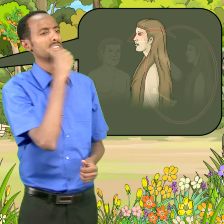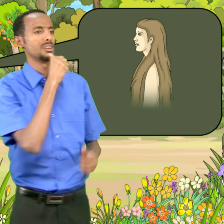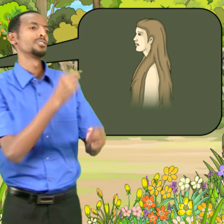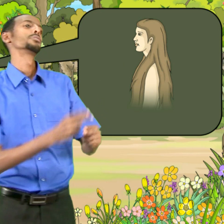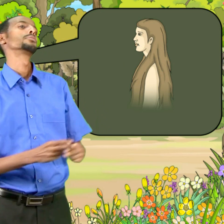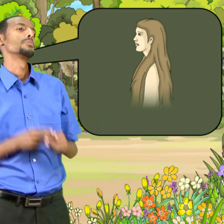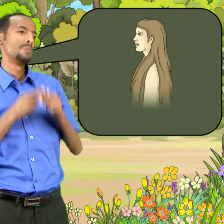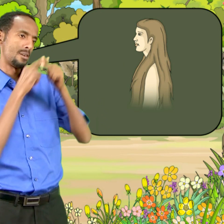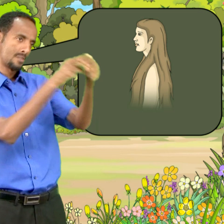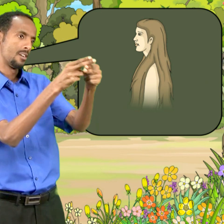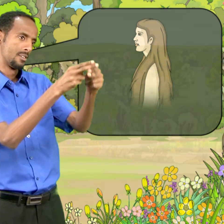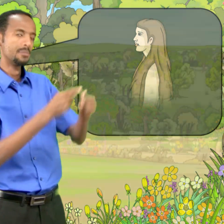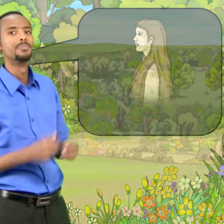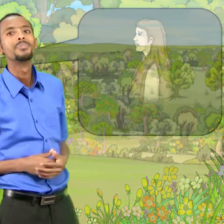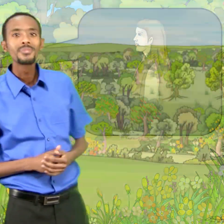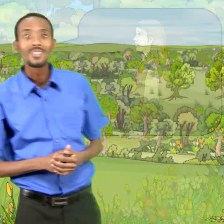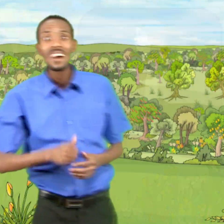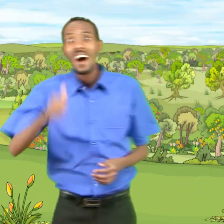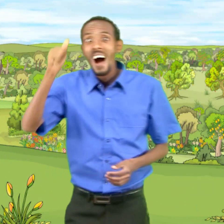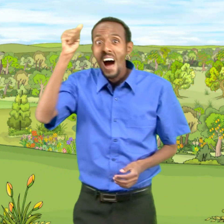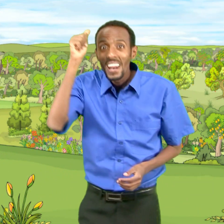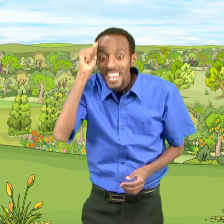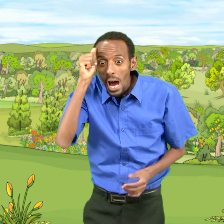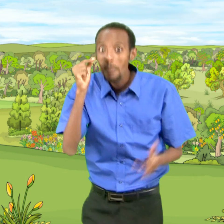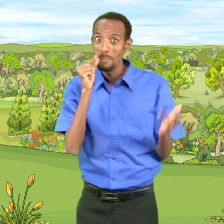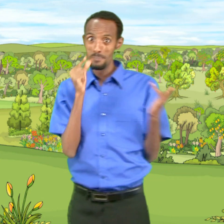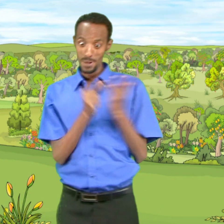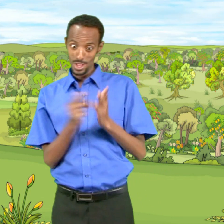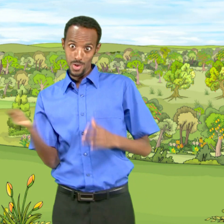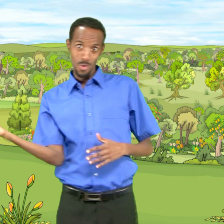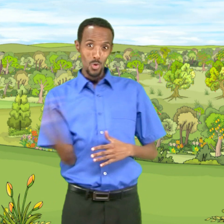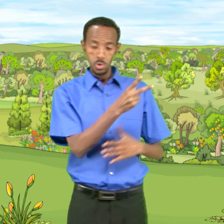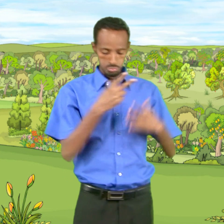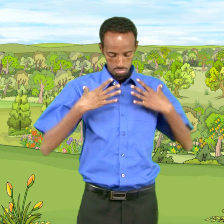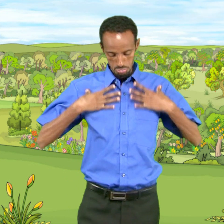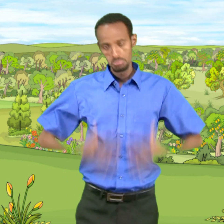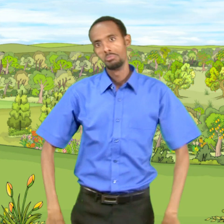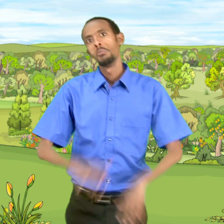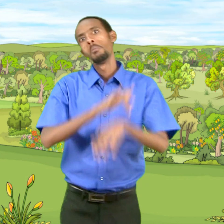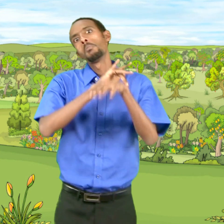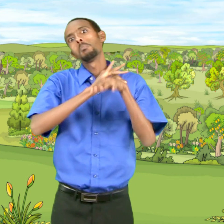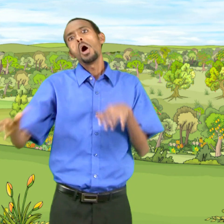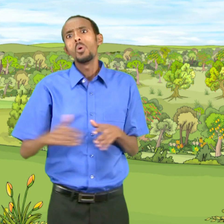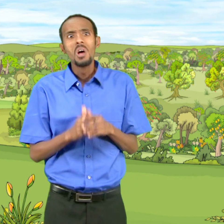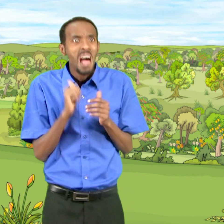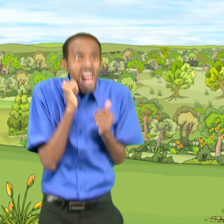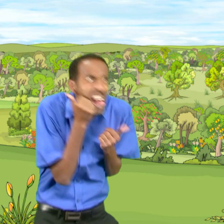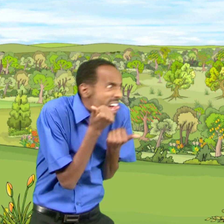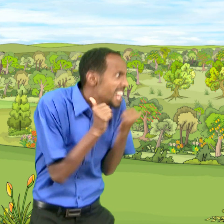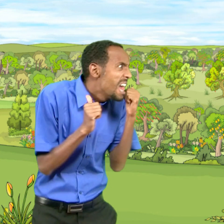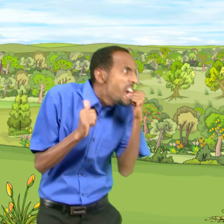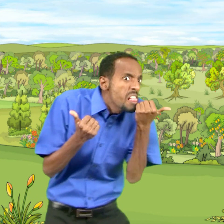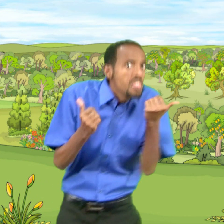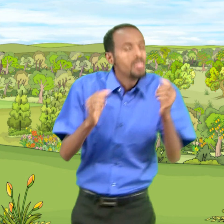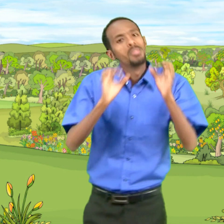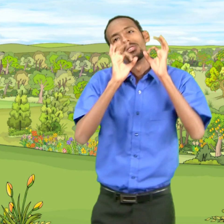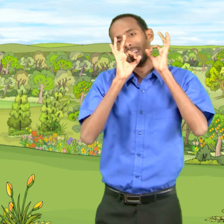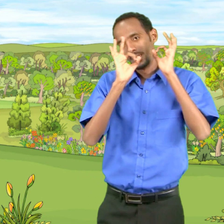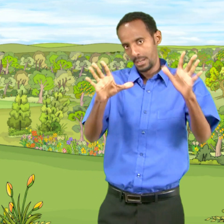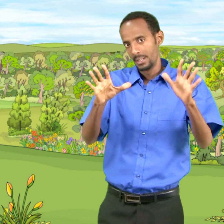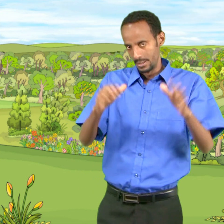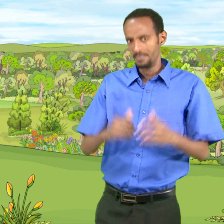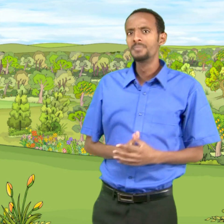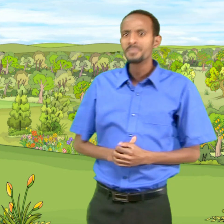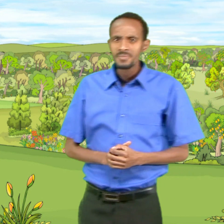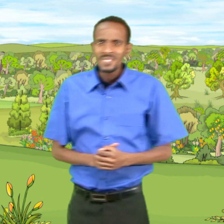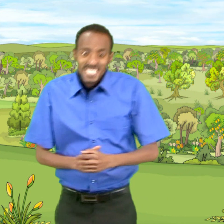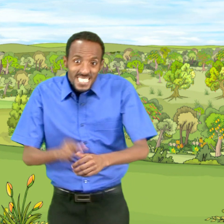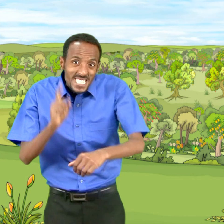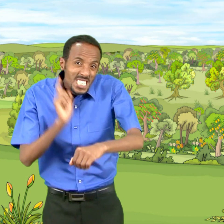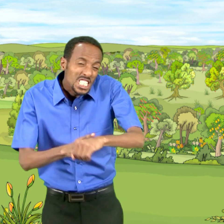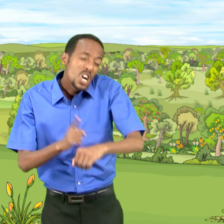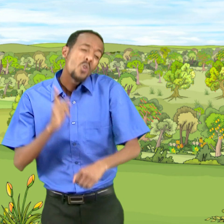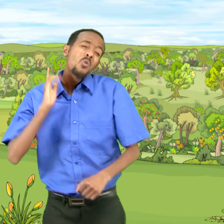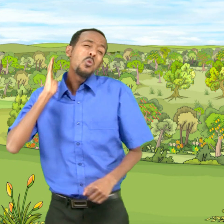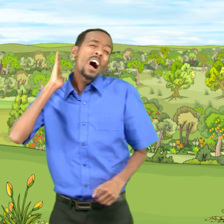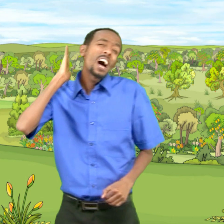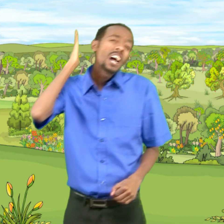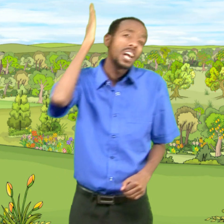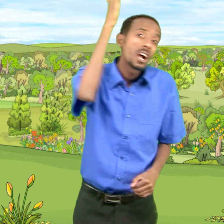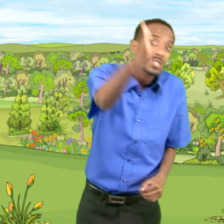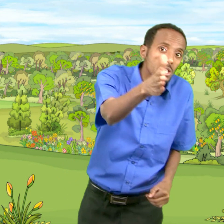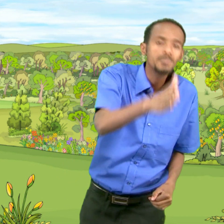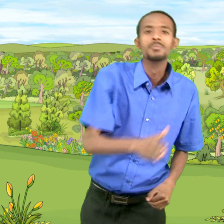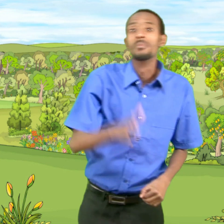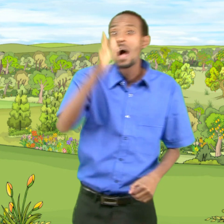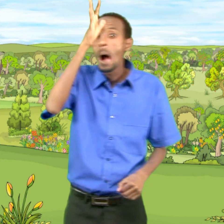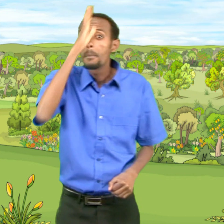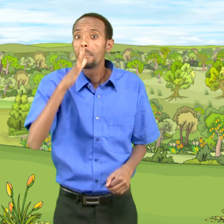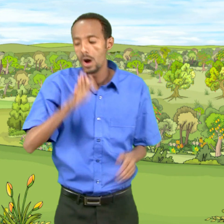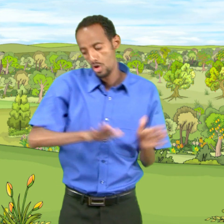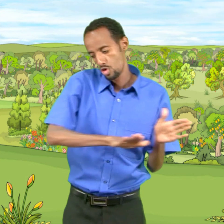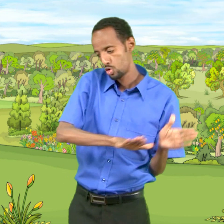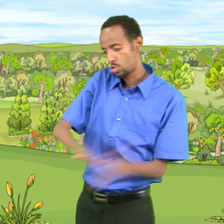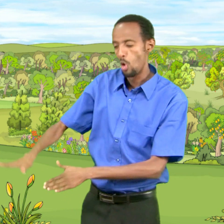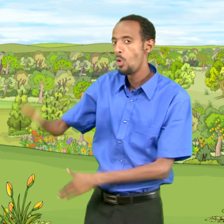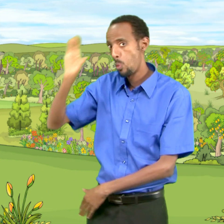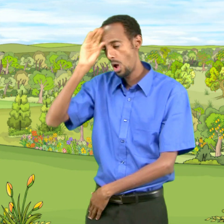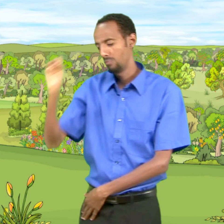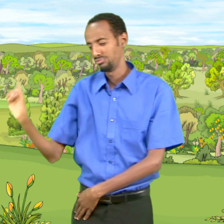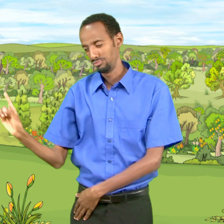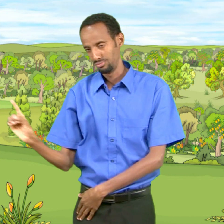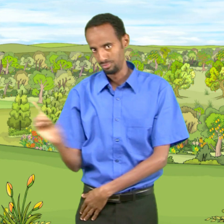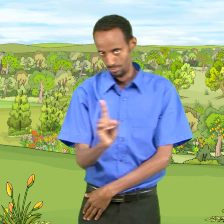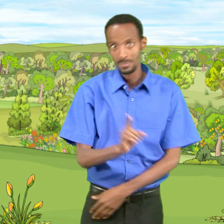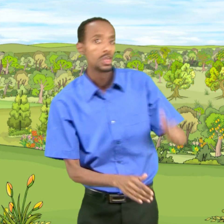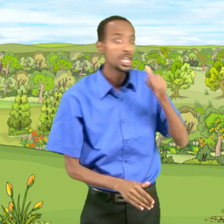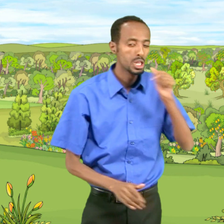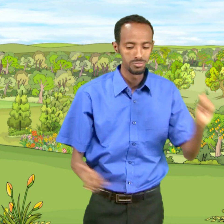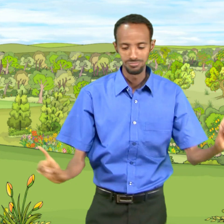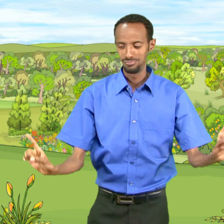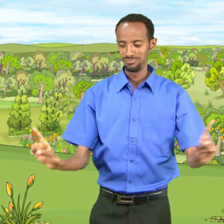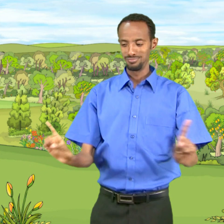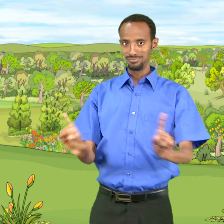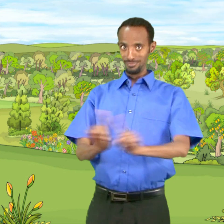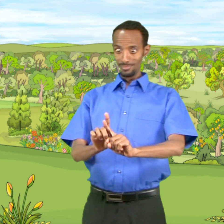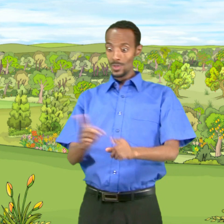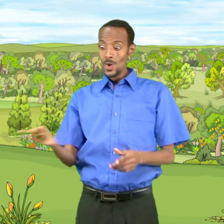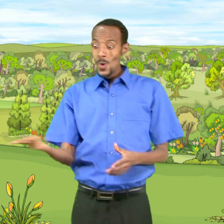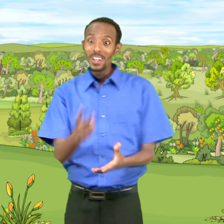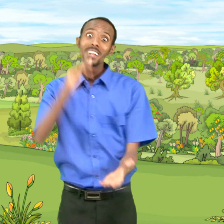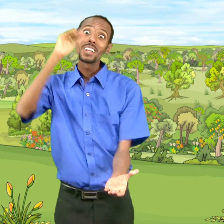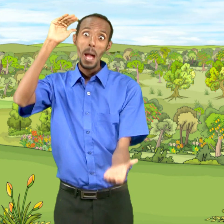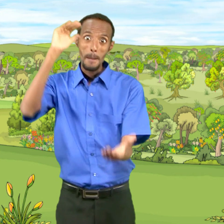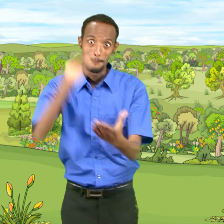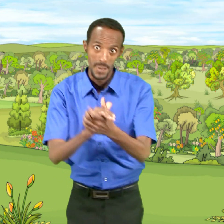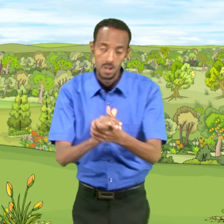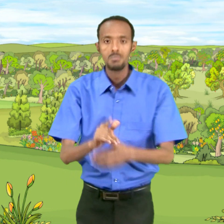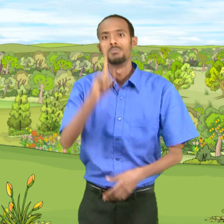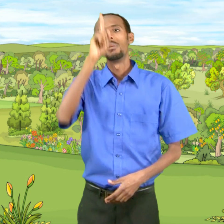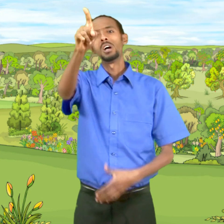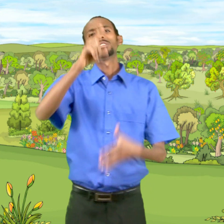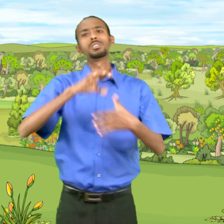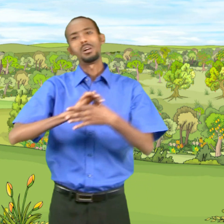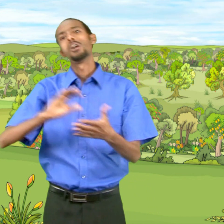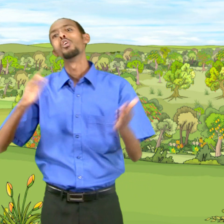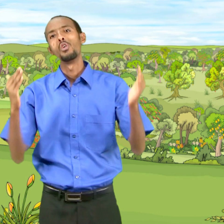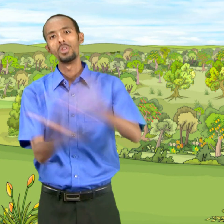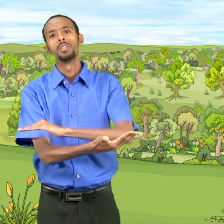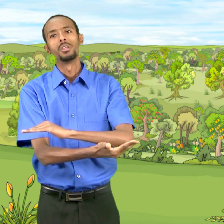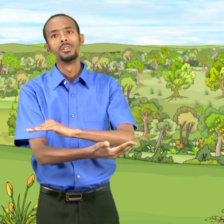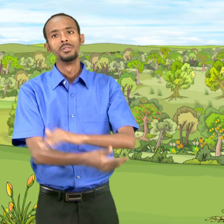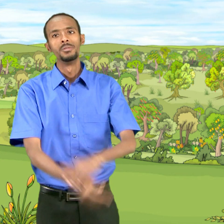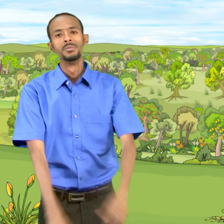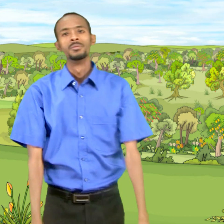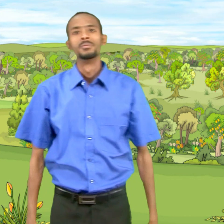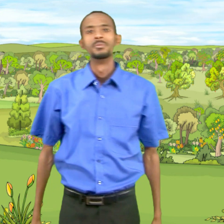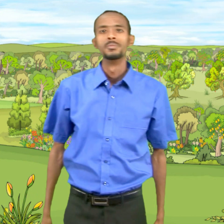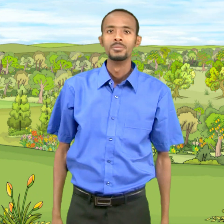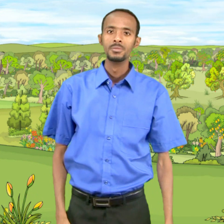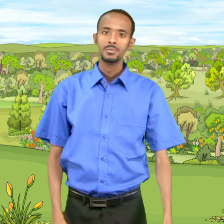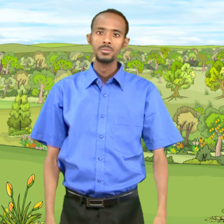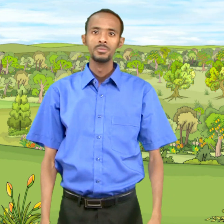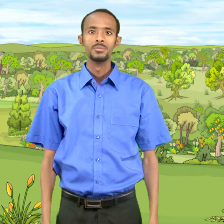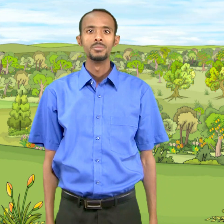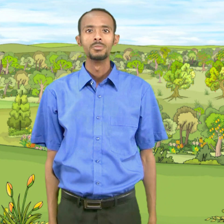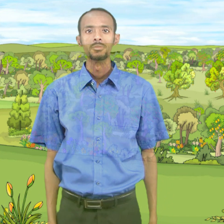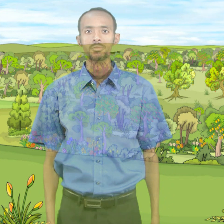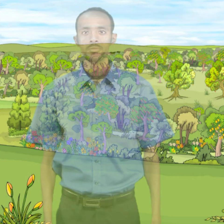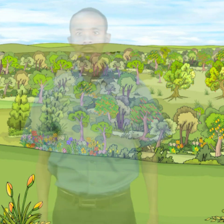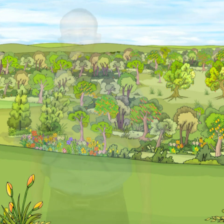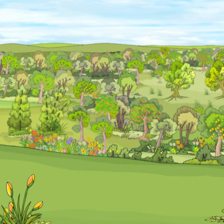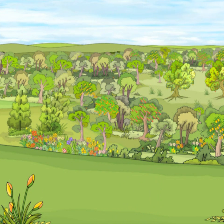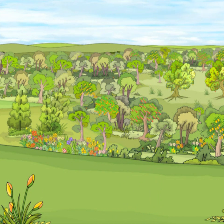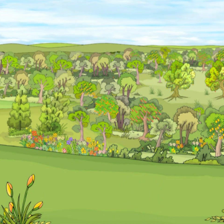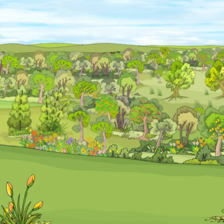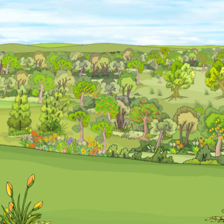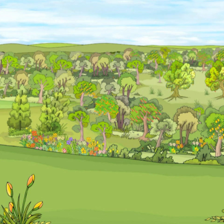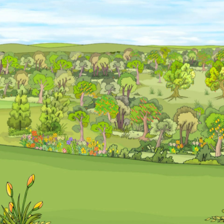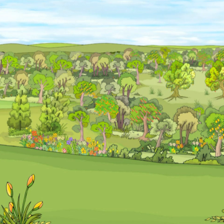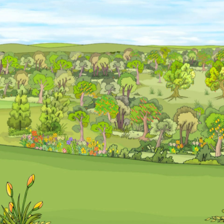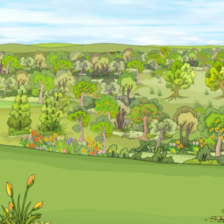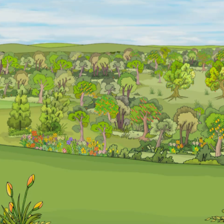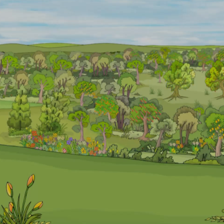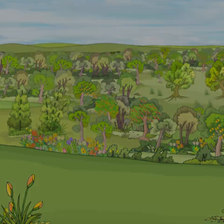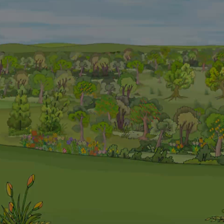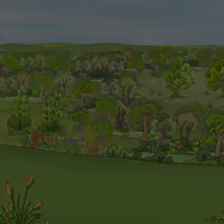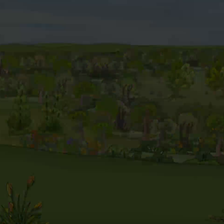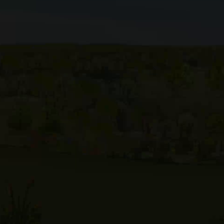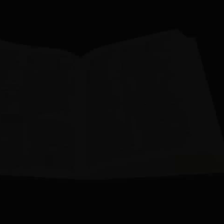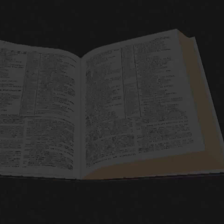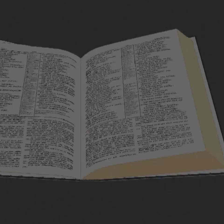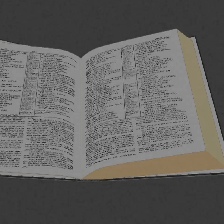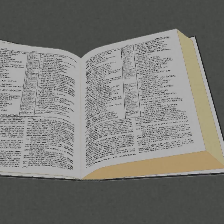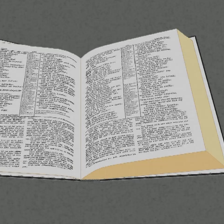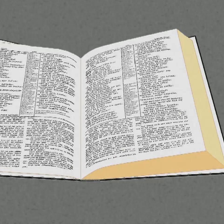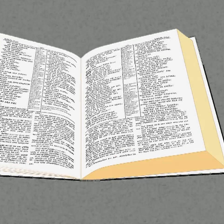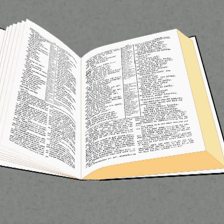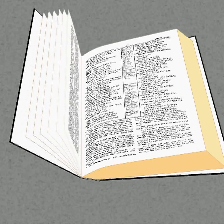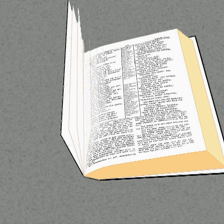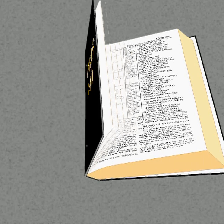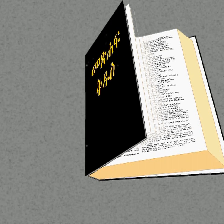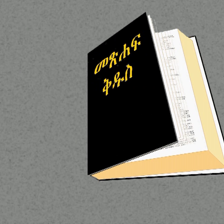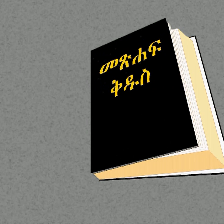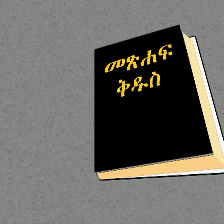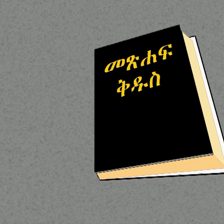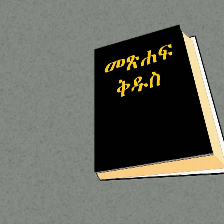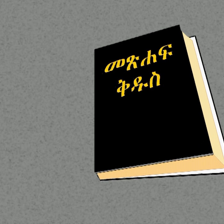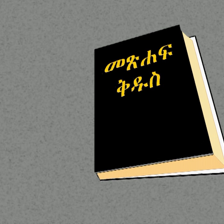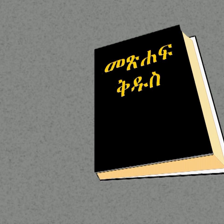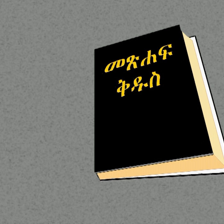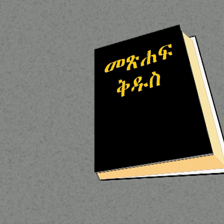For this reason a man will leave his father and mother and be united to his wife, and they will become one flesh. And the man and his wife were both naked, and they were not ashamed.